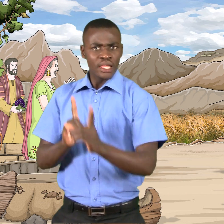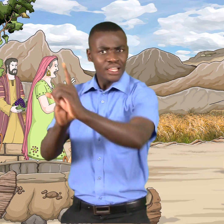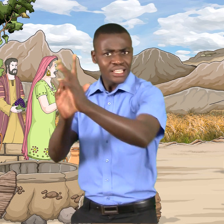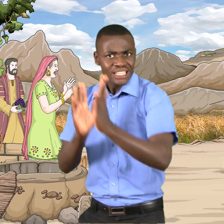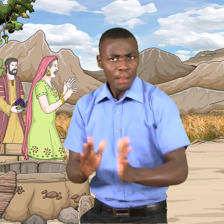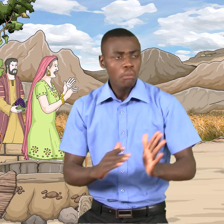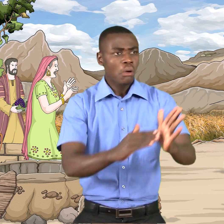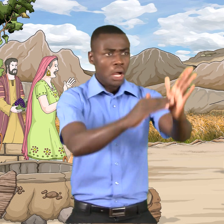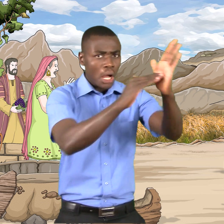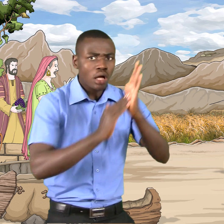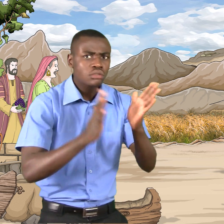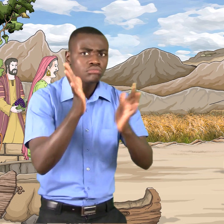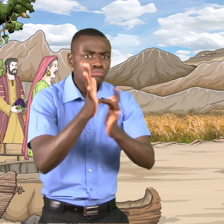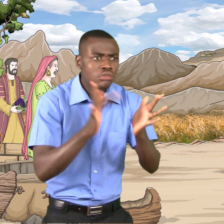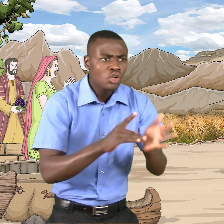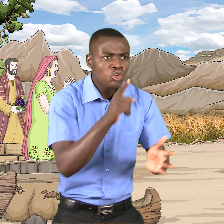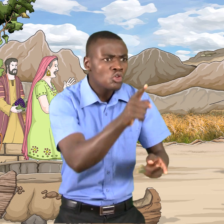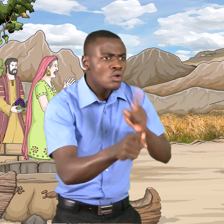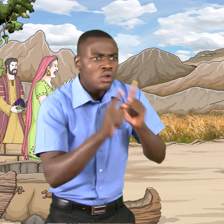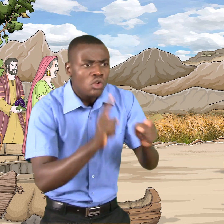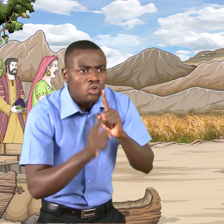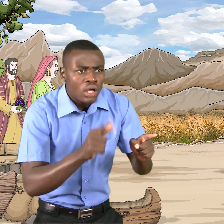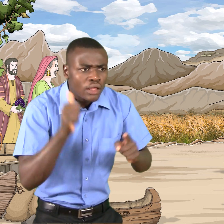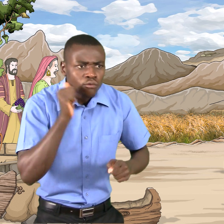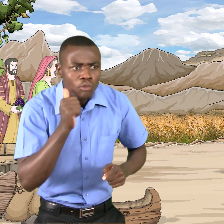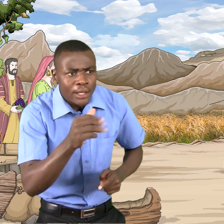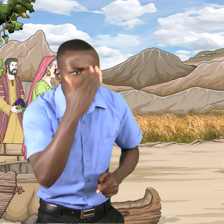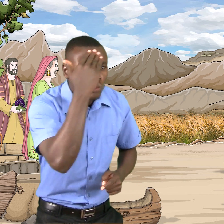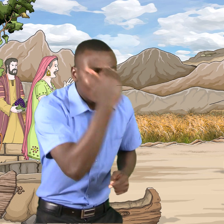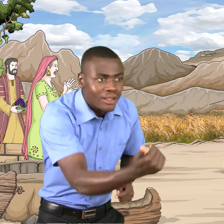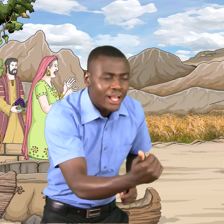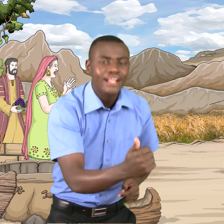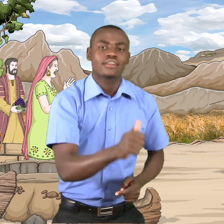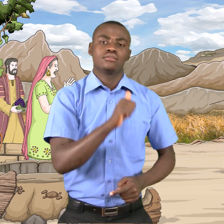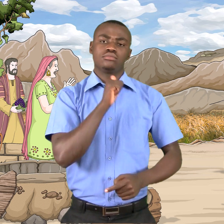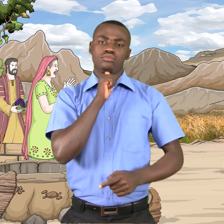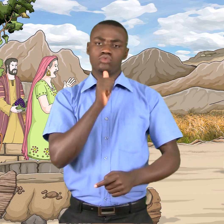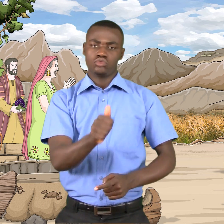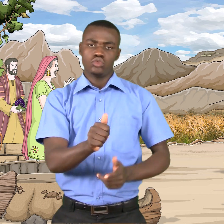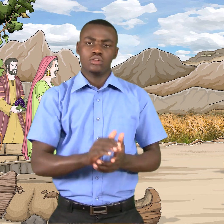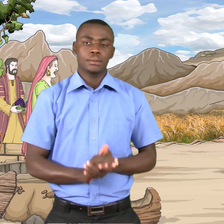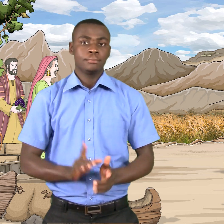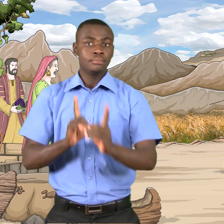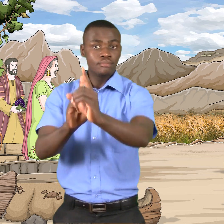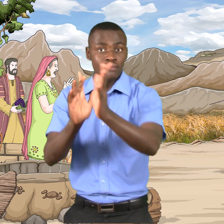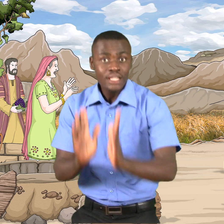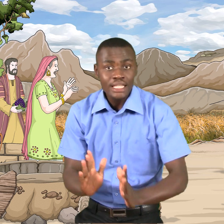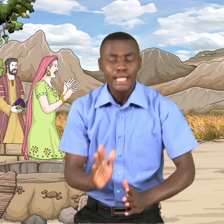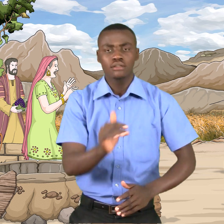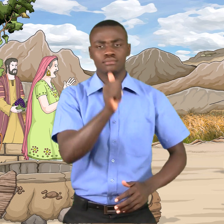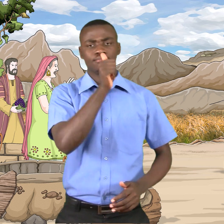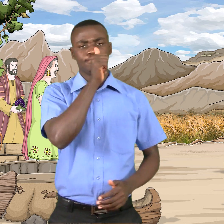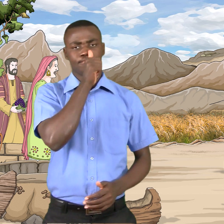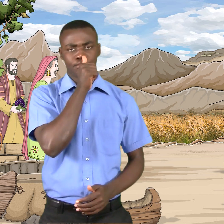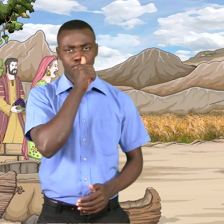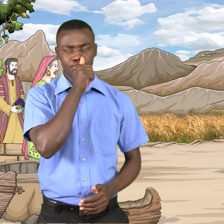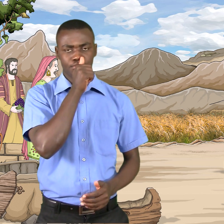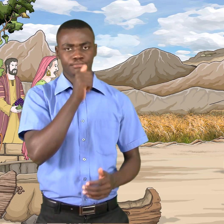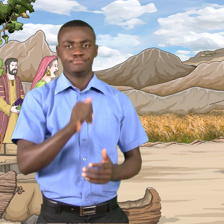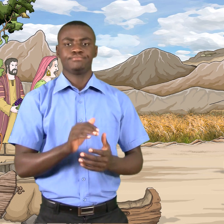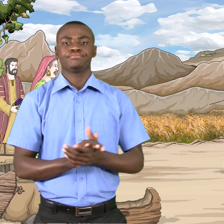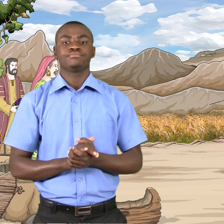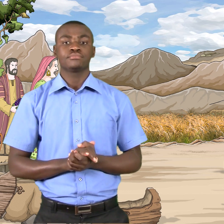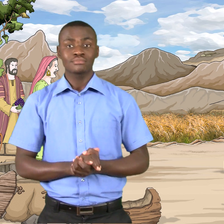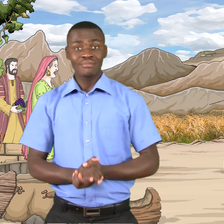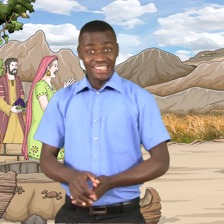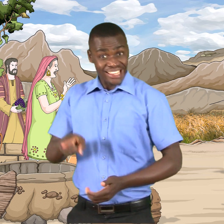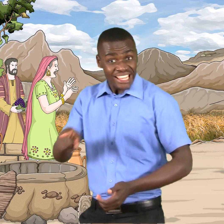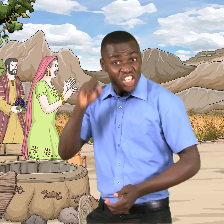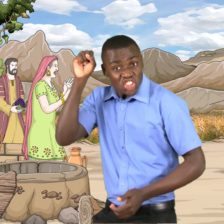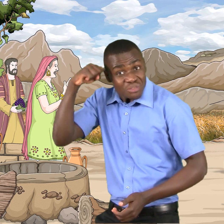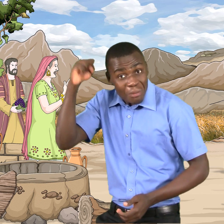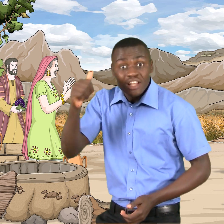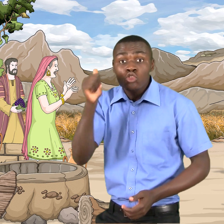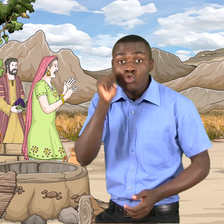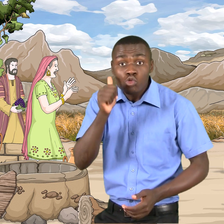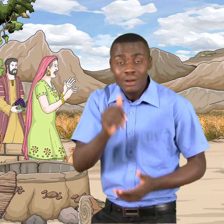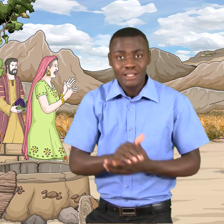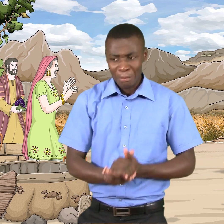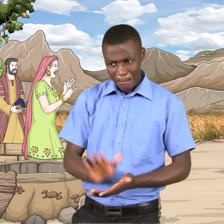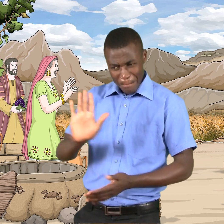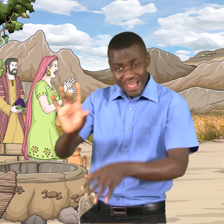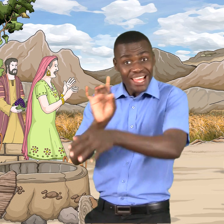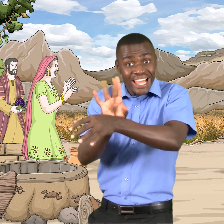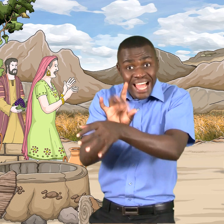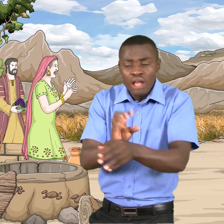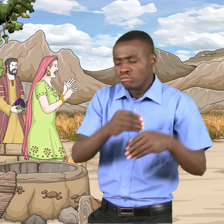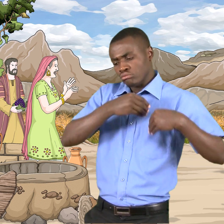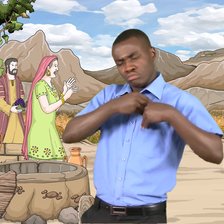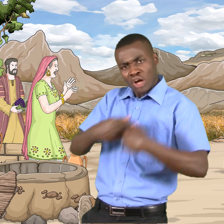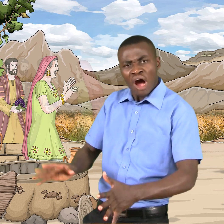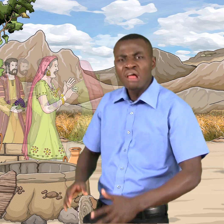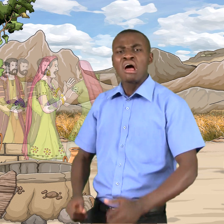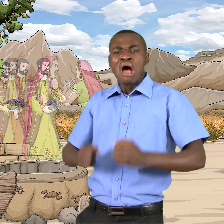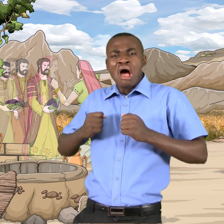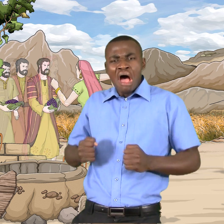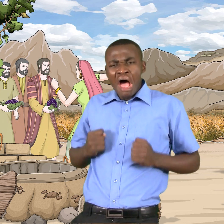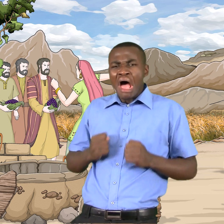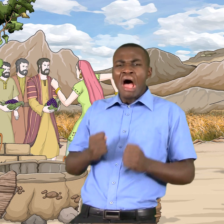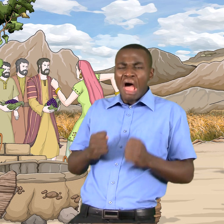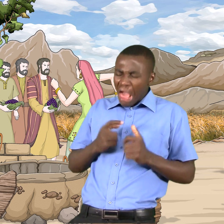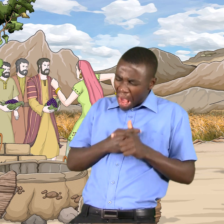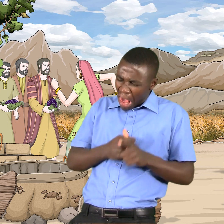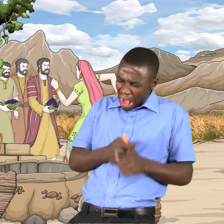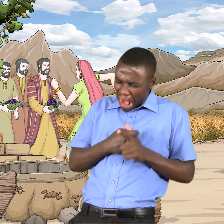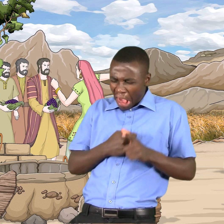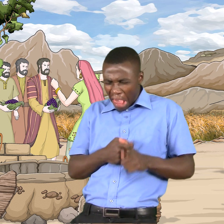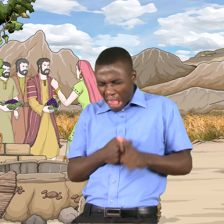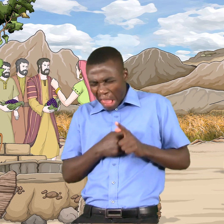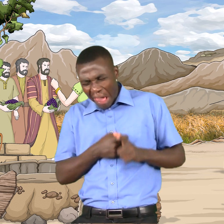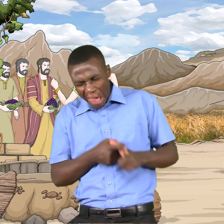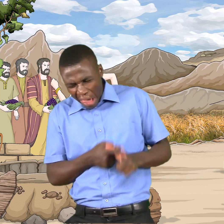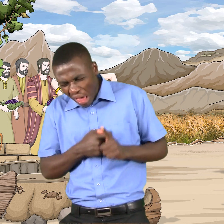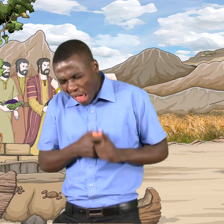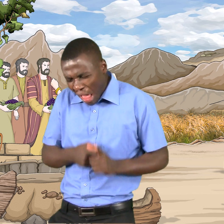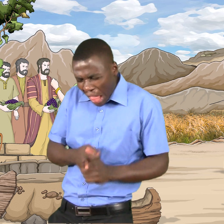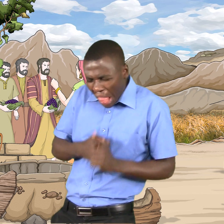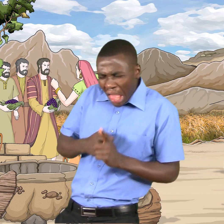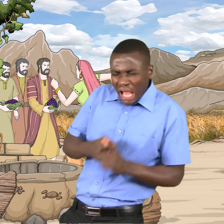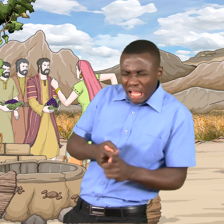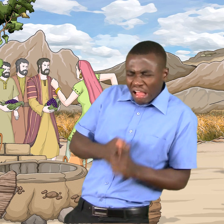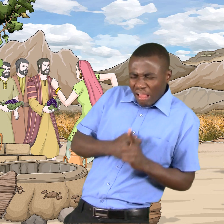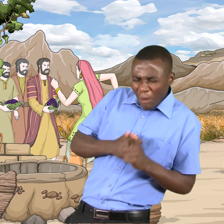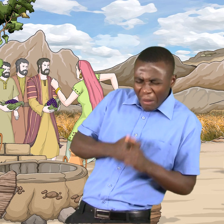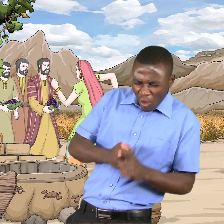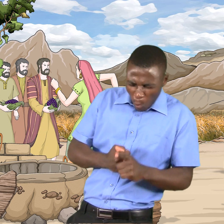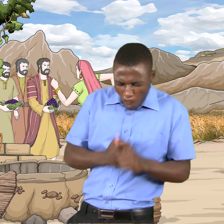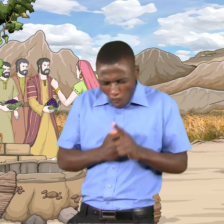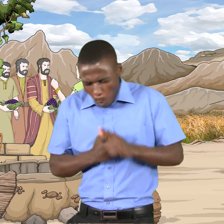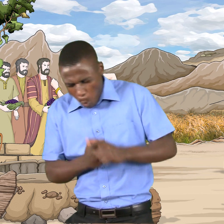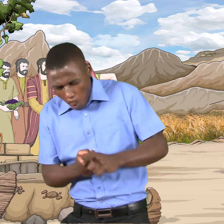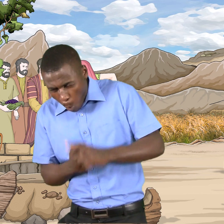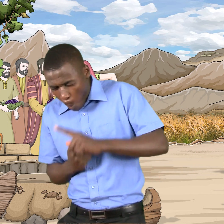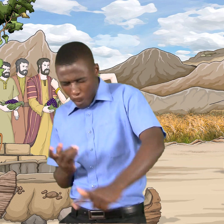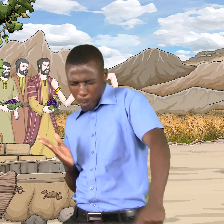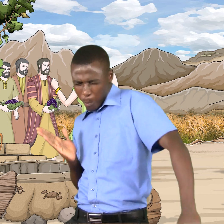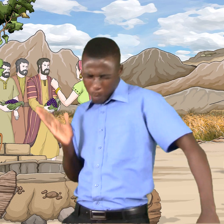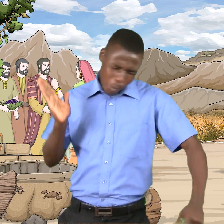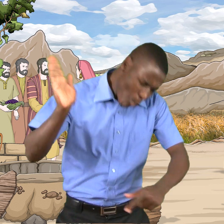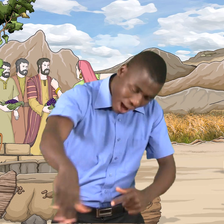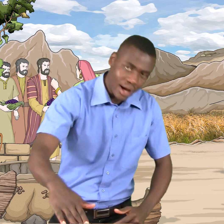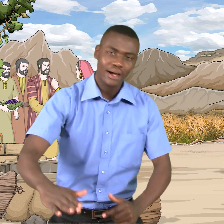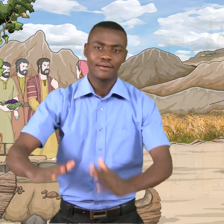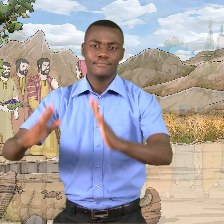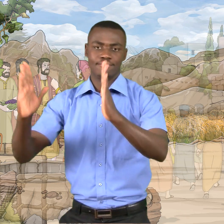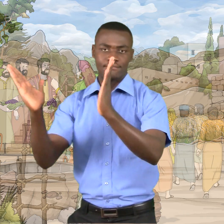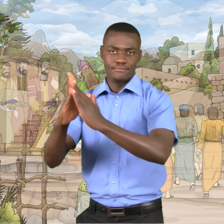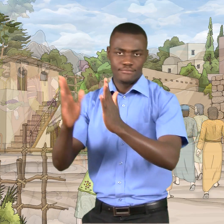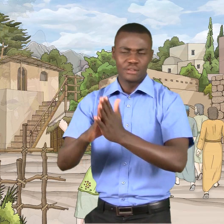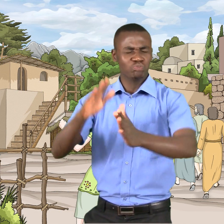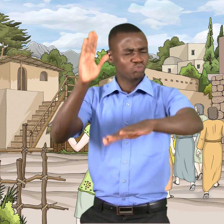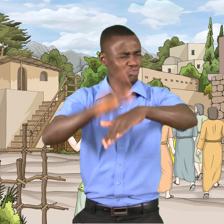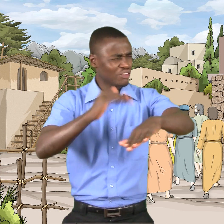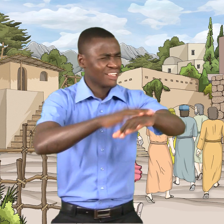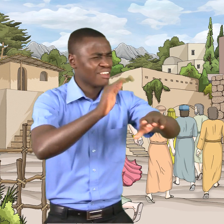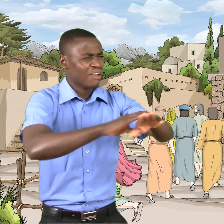But no one asked Him, “What do You want from her?” or “Why are You talking with her?”